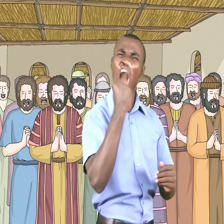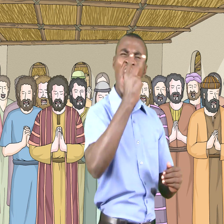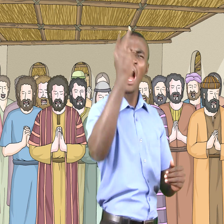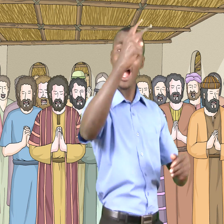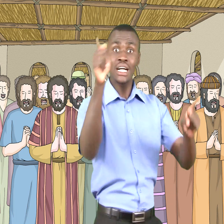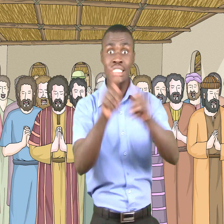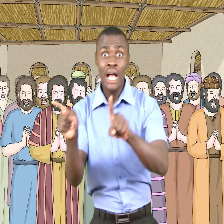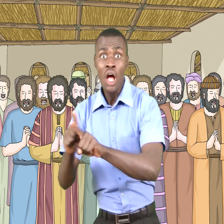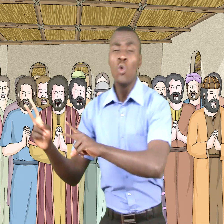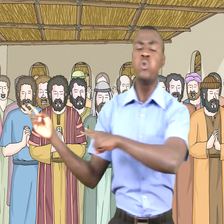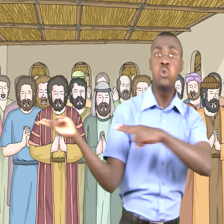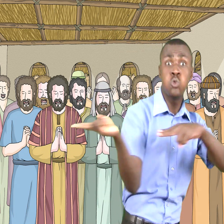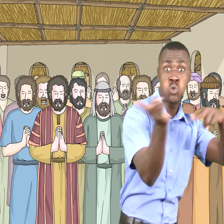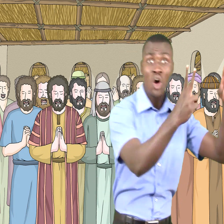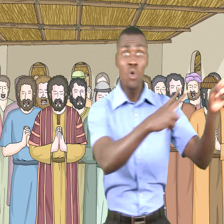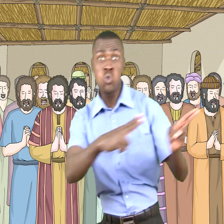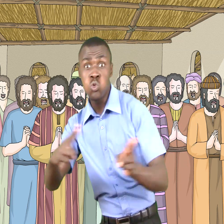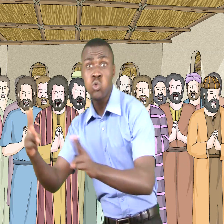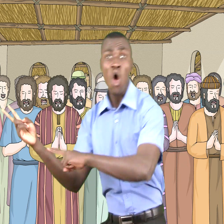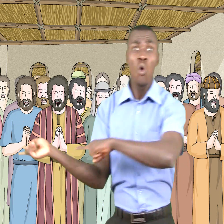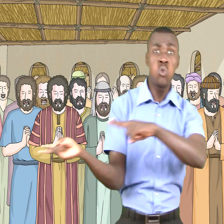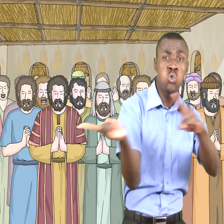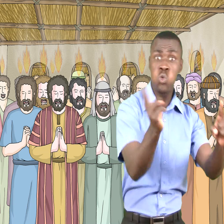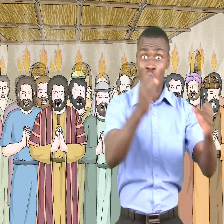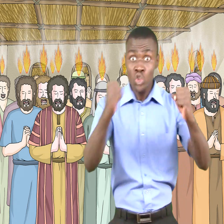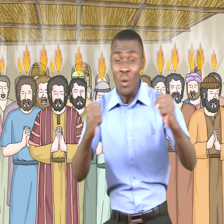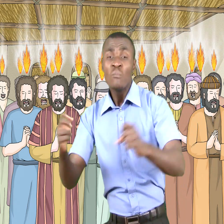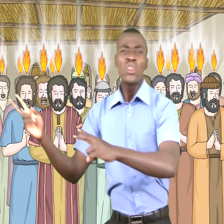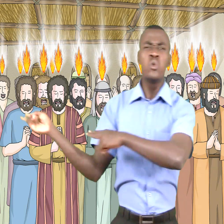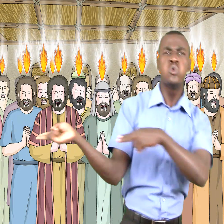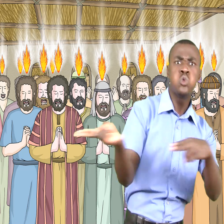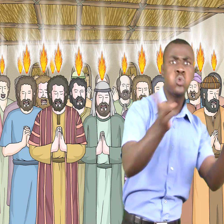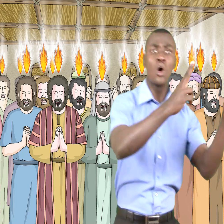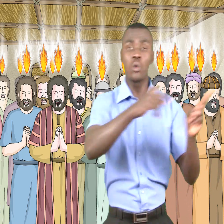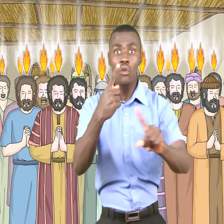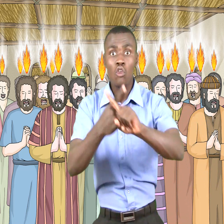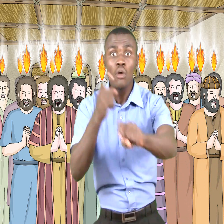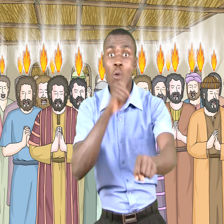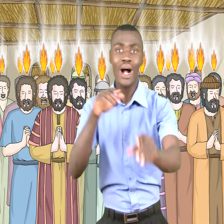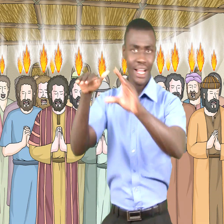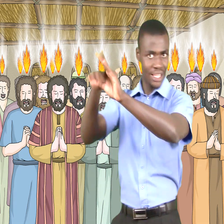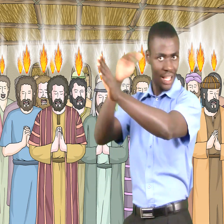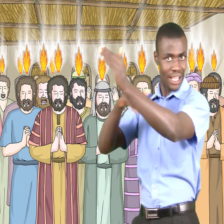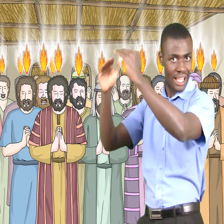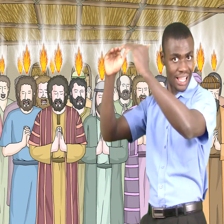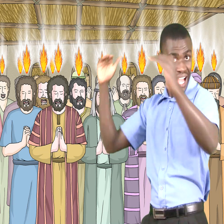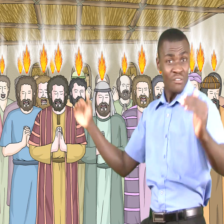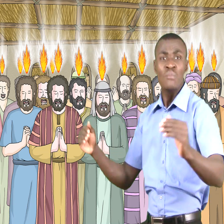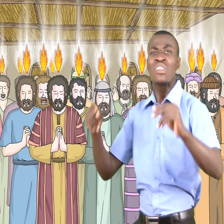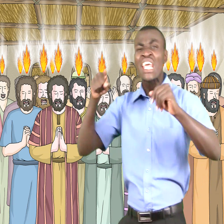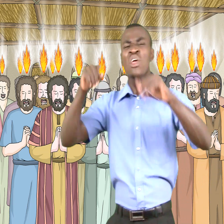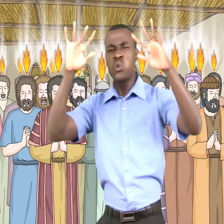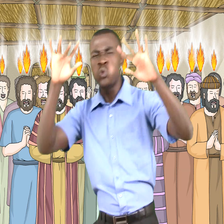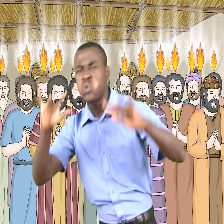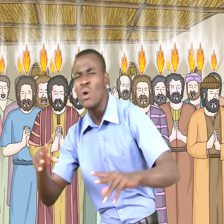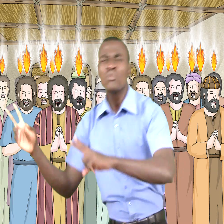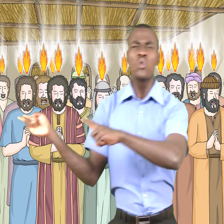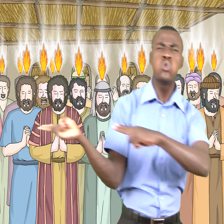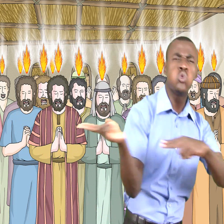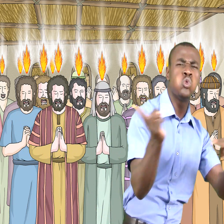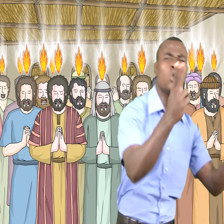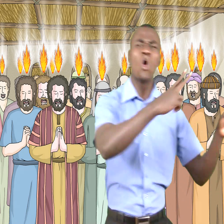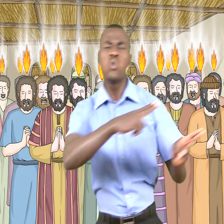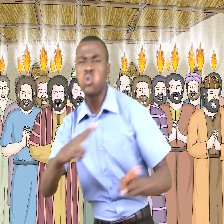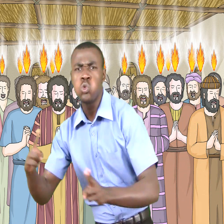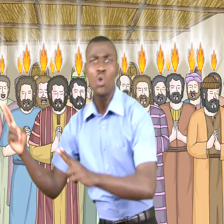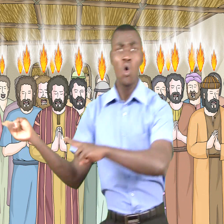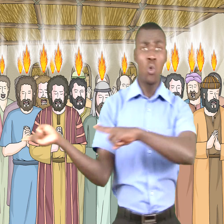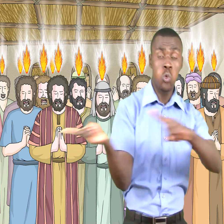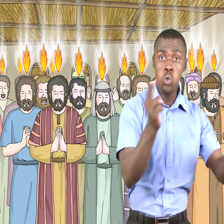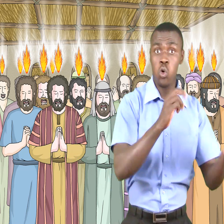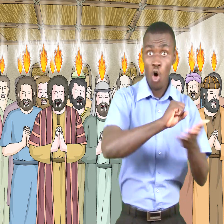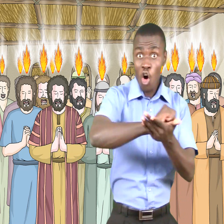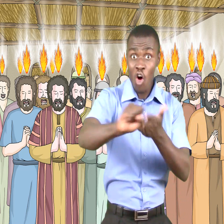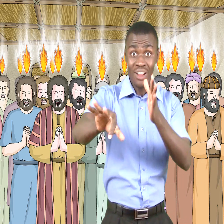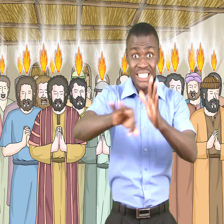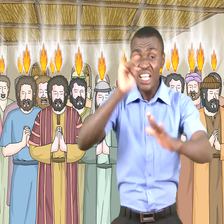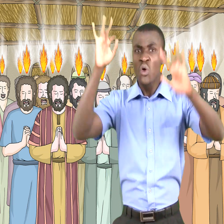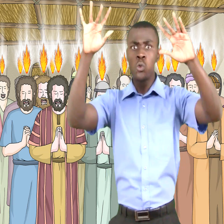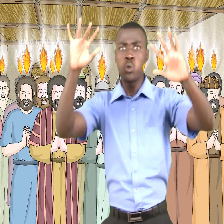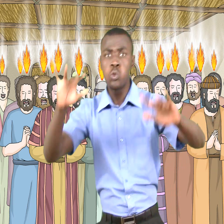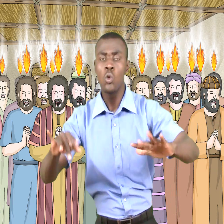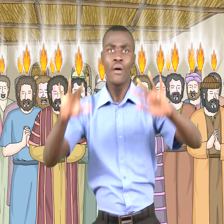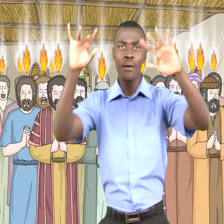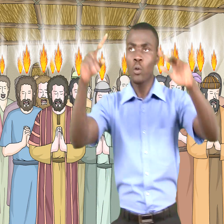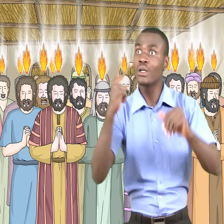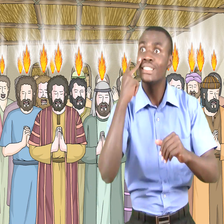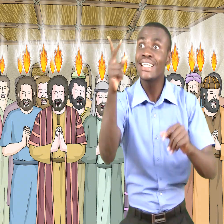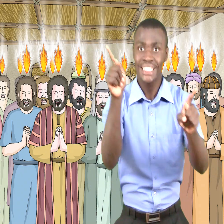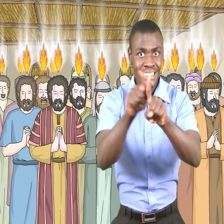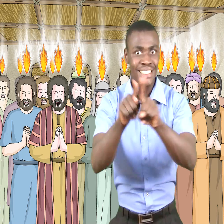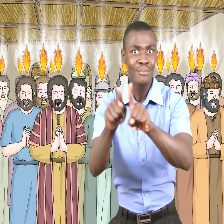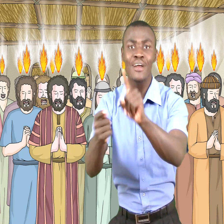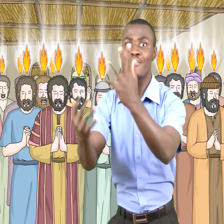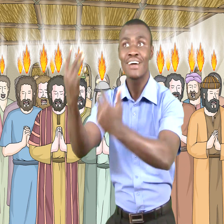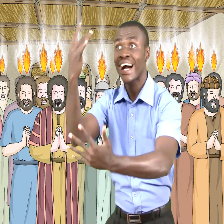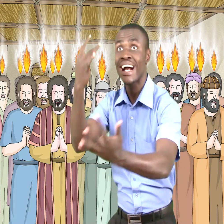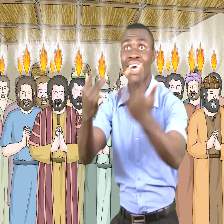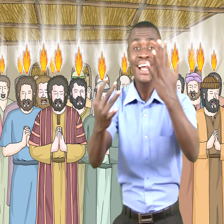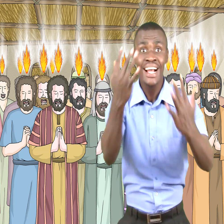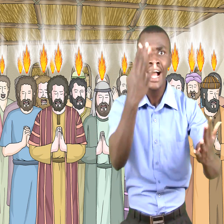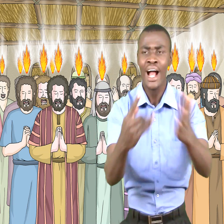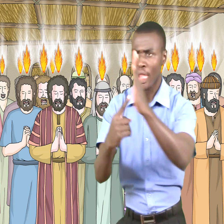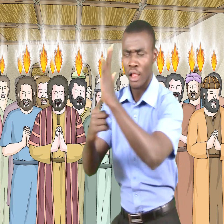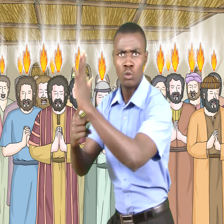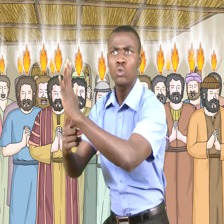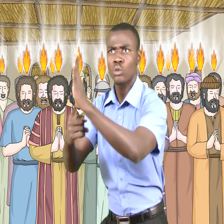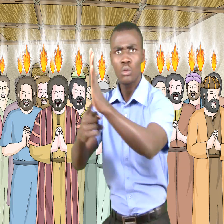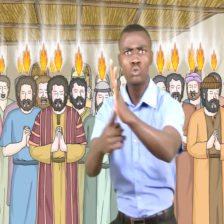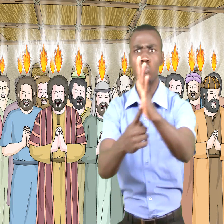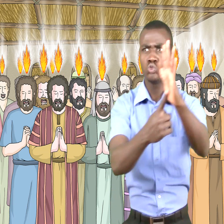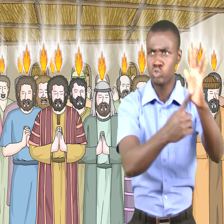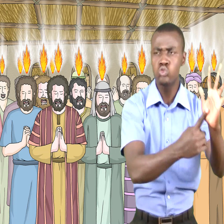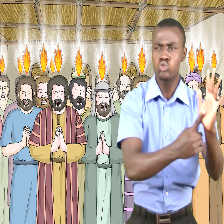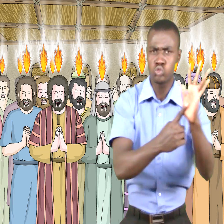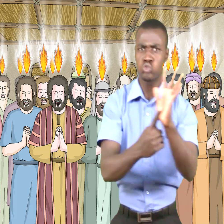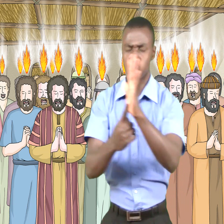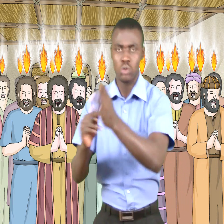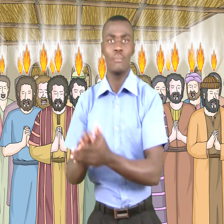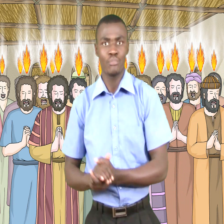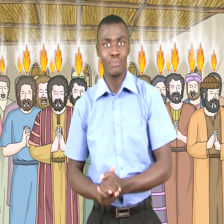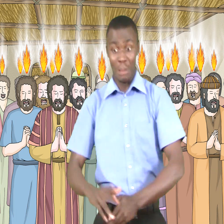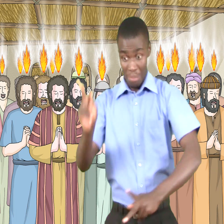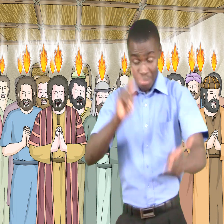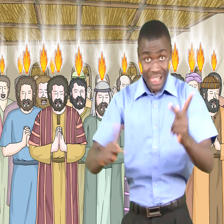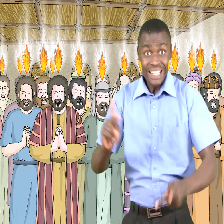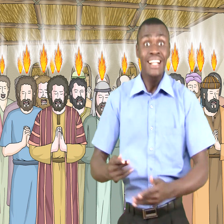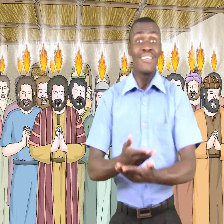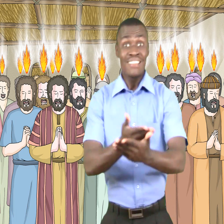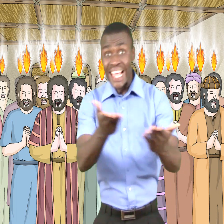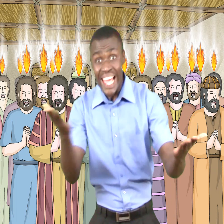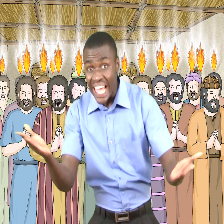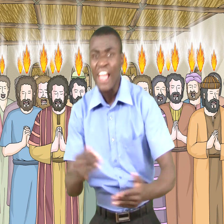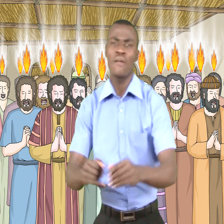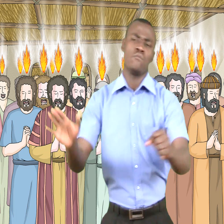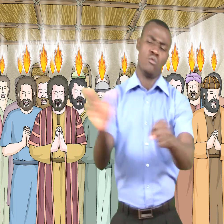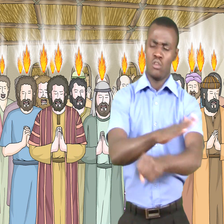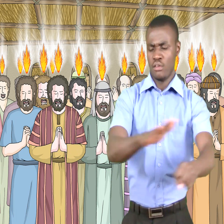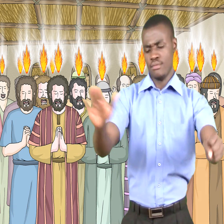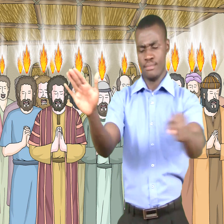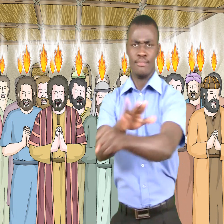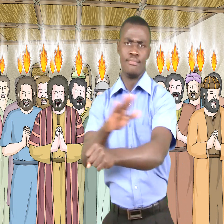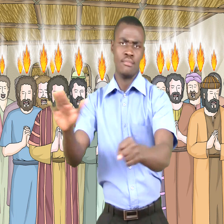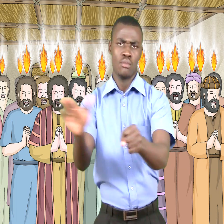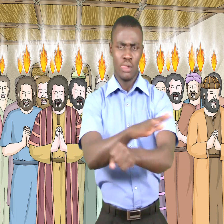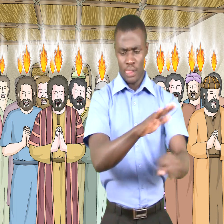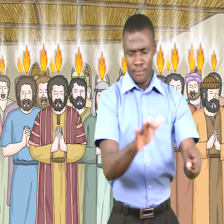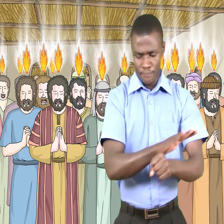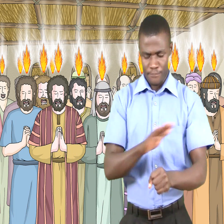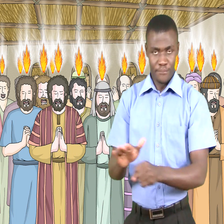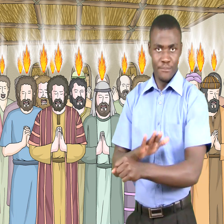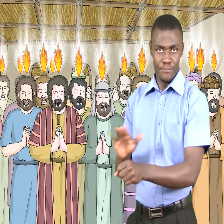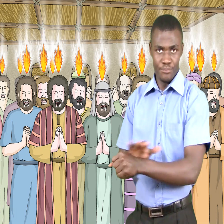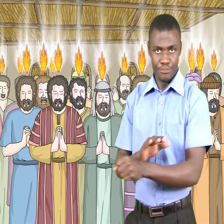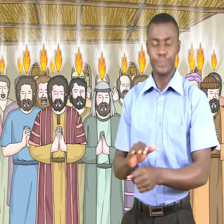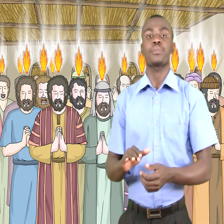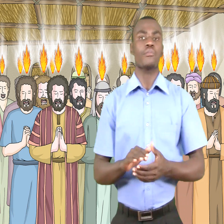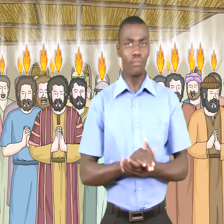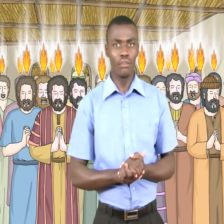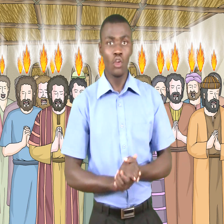They saw tongues like flames of fire that separated and came to rest on each of them. And they were all filled with the Holy Spirit and began to speak in other tongues as the Spirit enabled them.